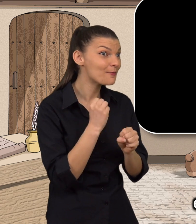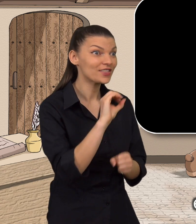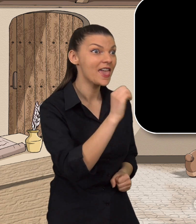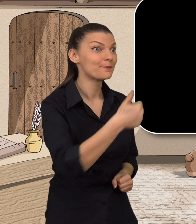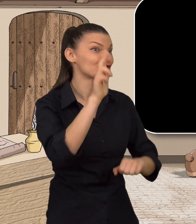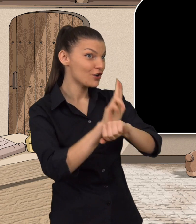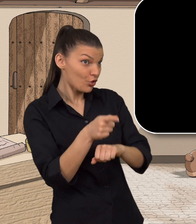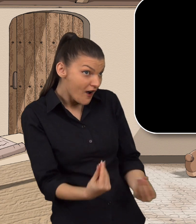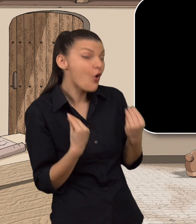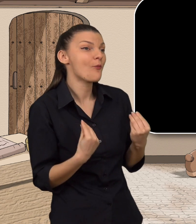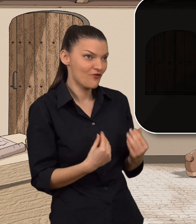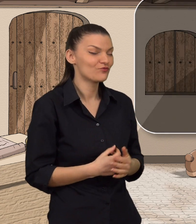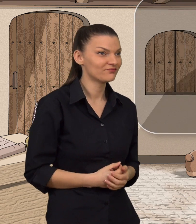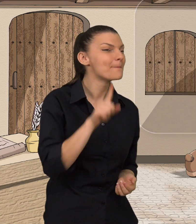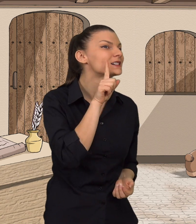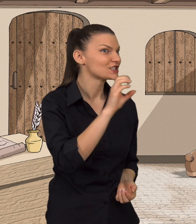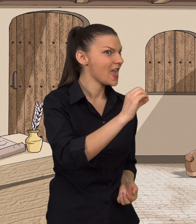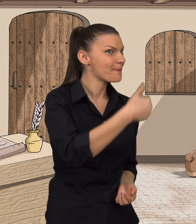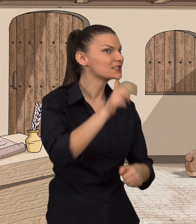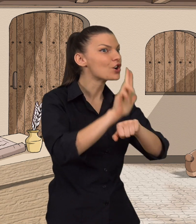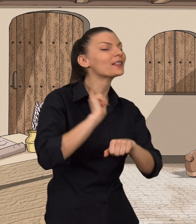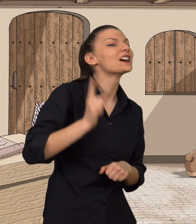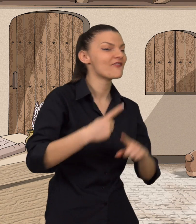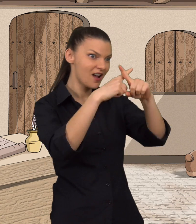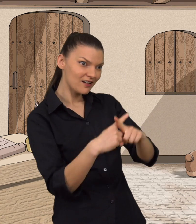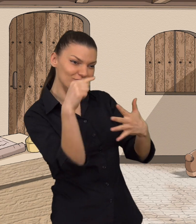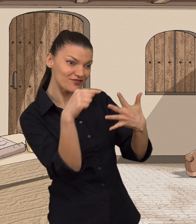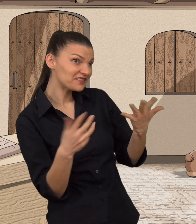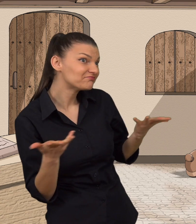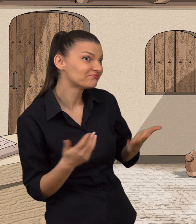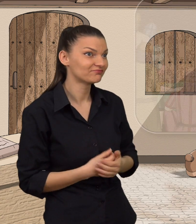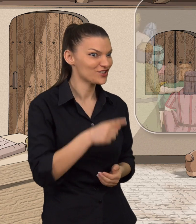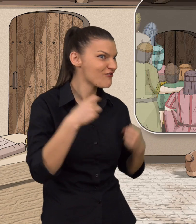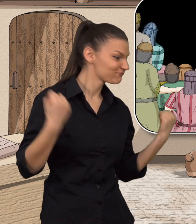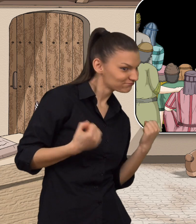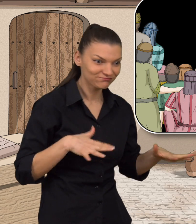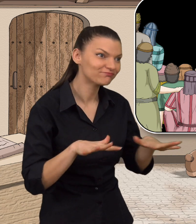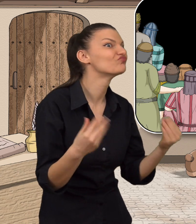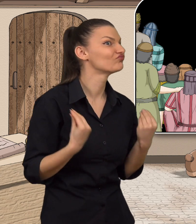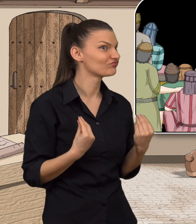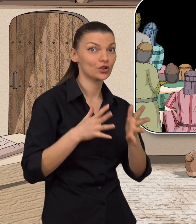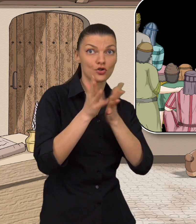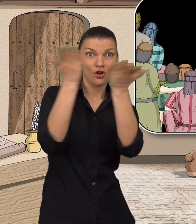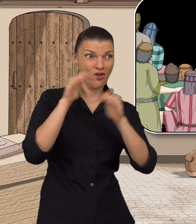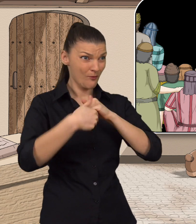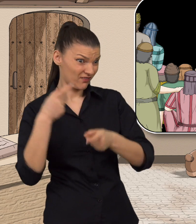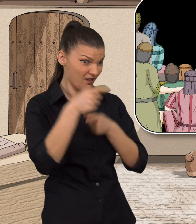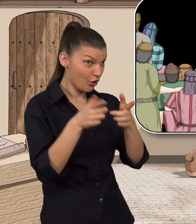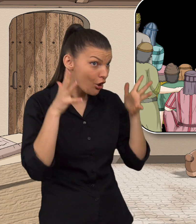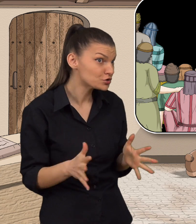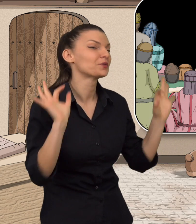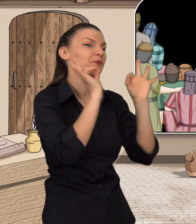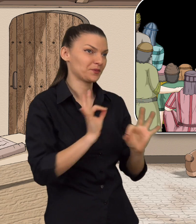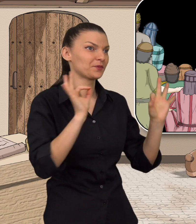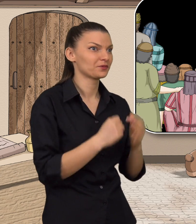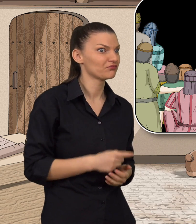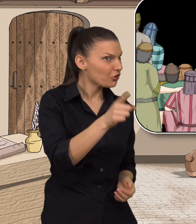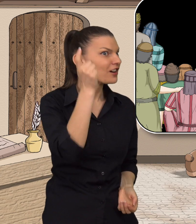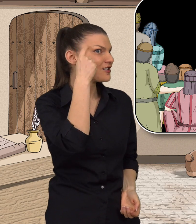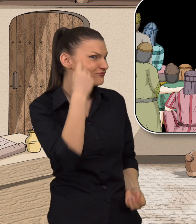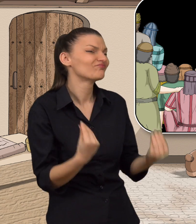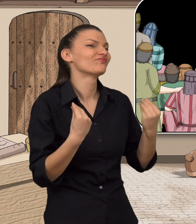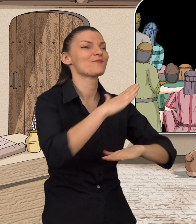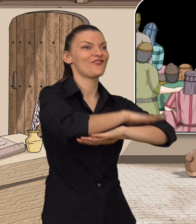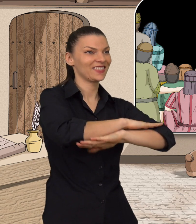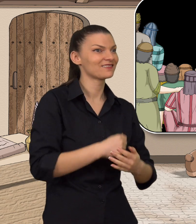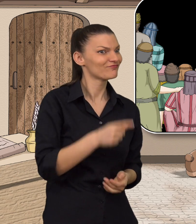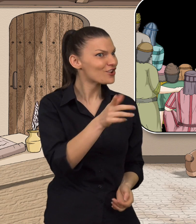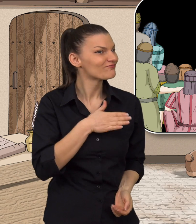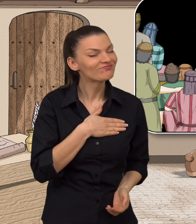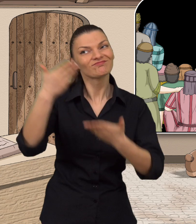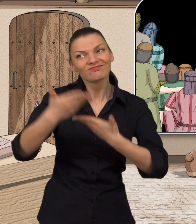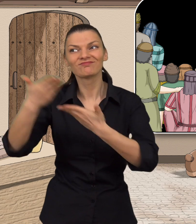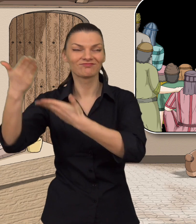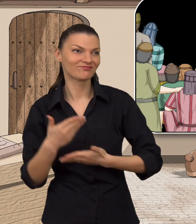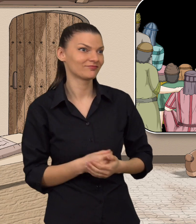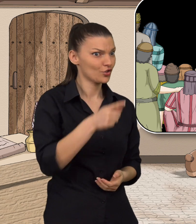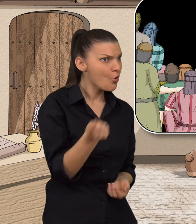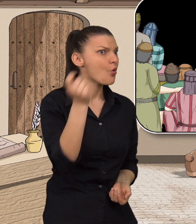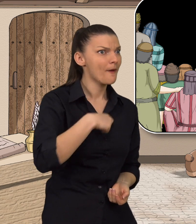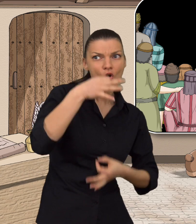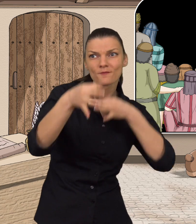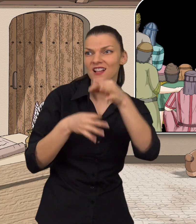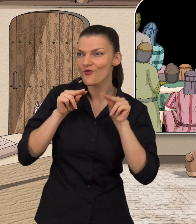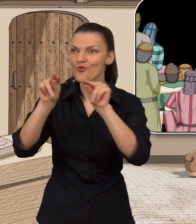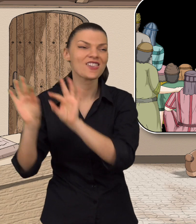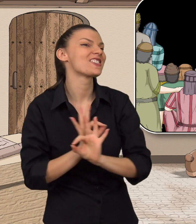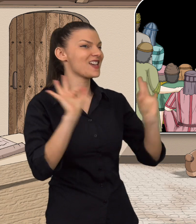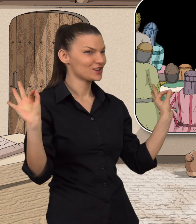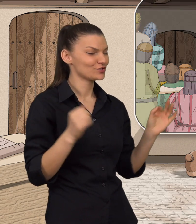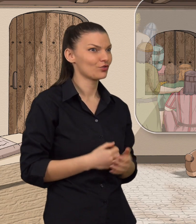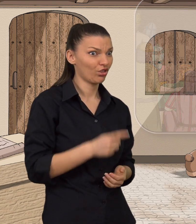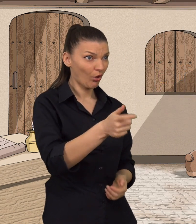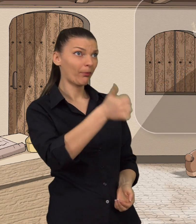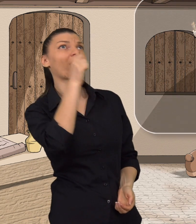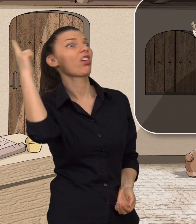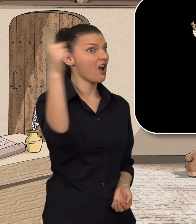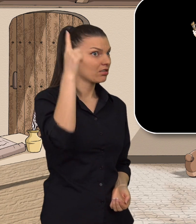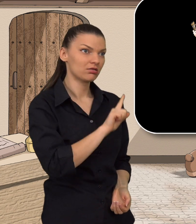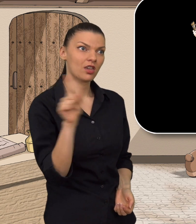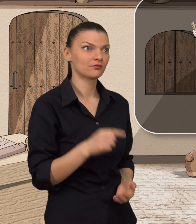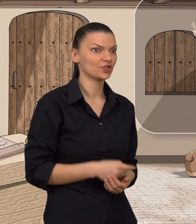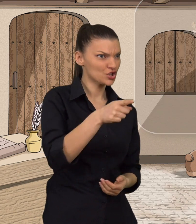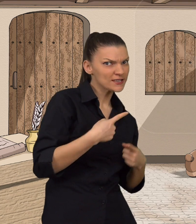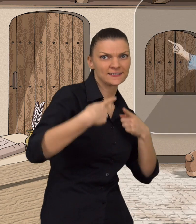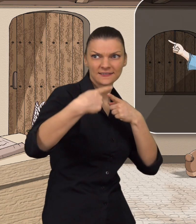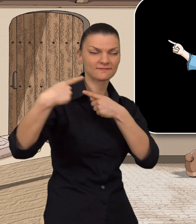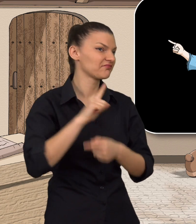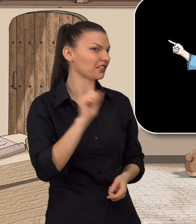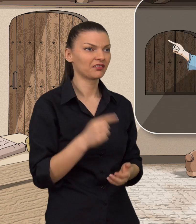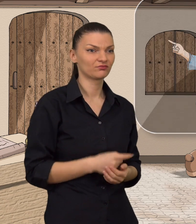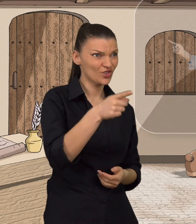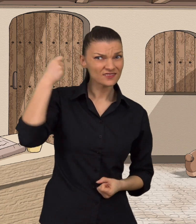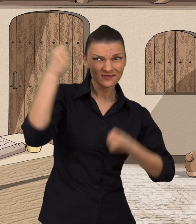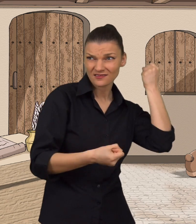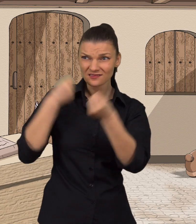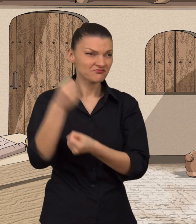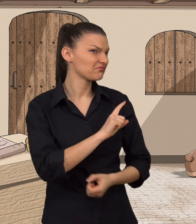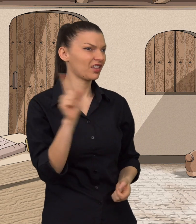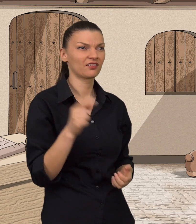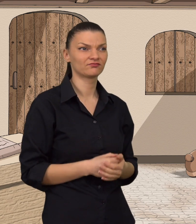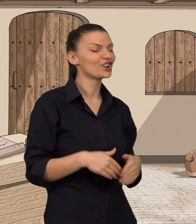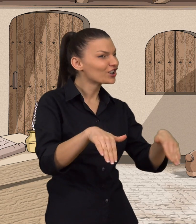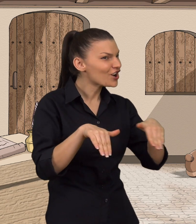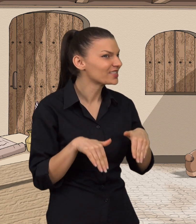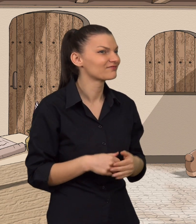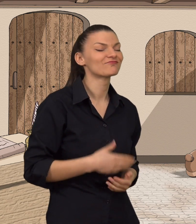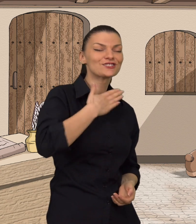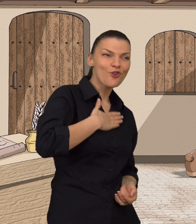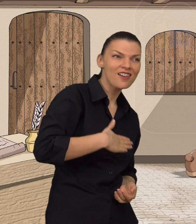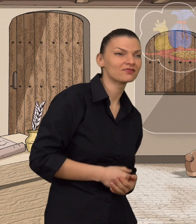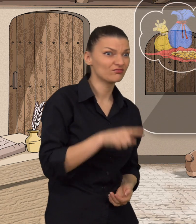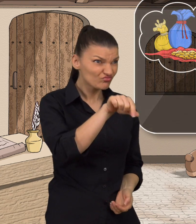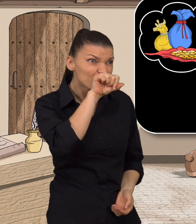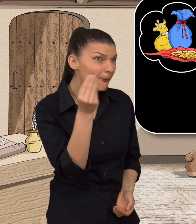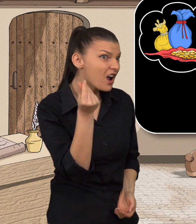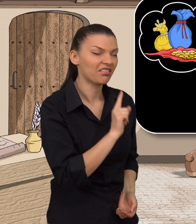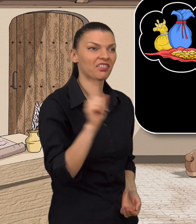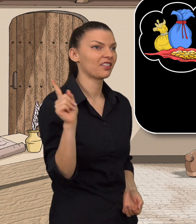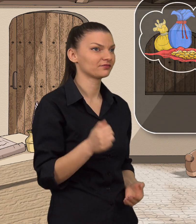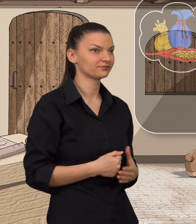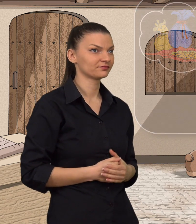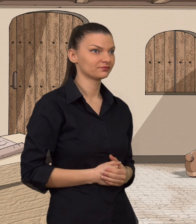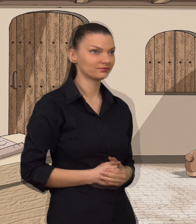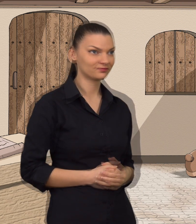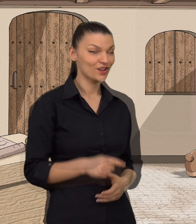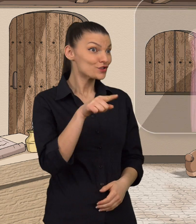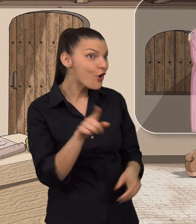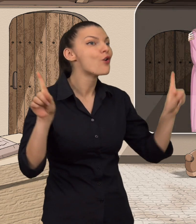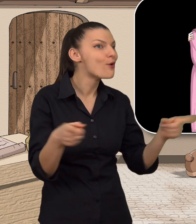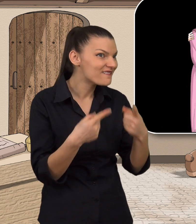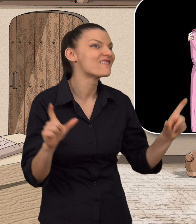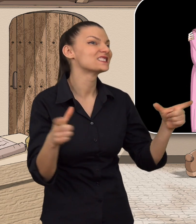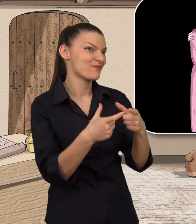An overseer, then, must be above reproach, the husband of but one wife, temperate, self-controlled, respectable, hospitable, able to teach, not dependent on wine, not violent but gentle, peaceable, and free of the love of money.